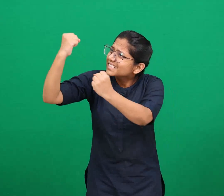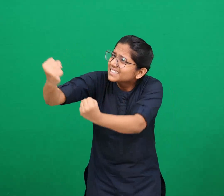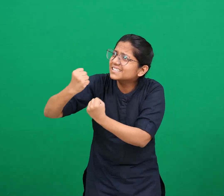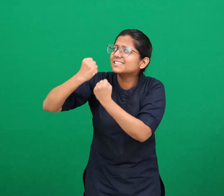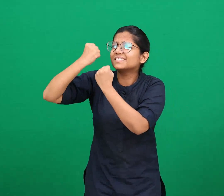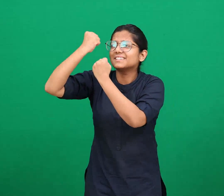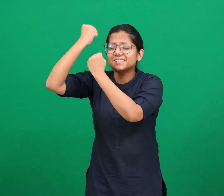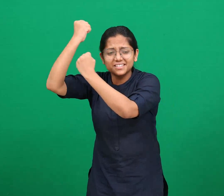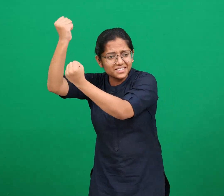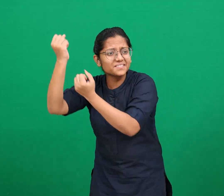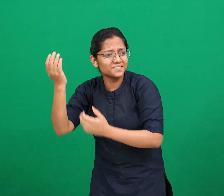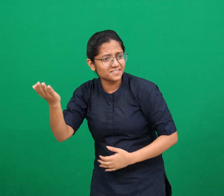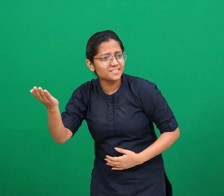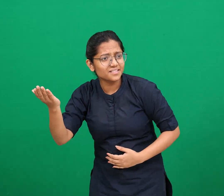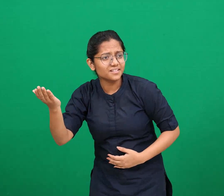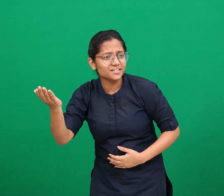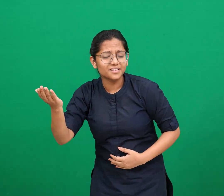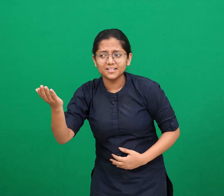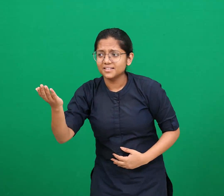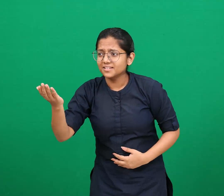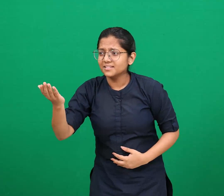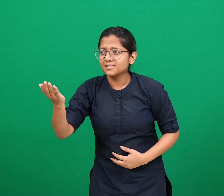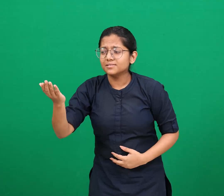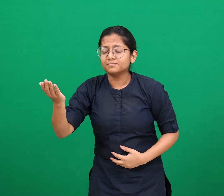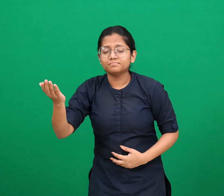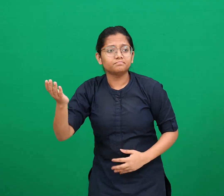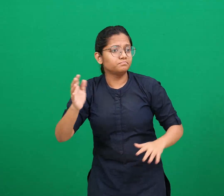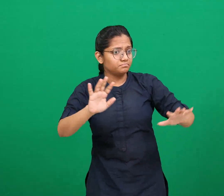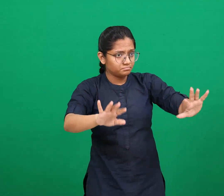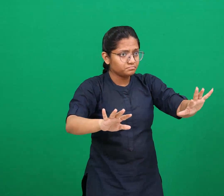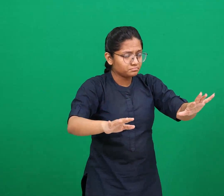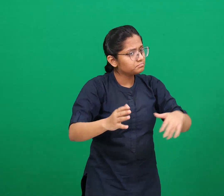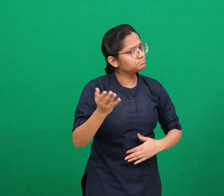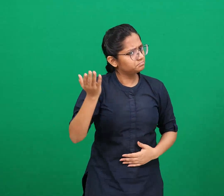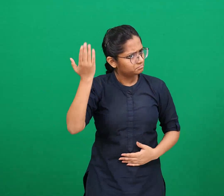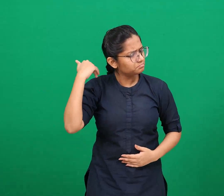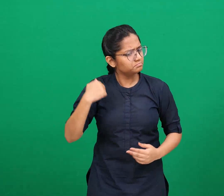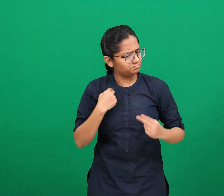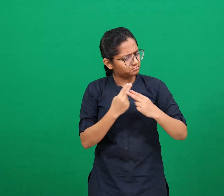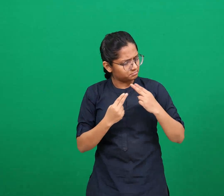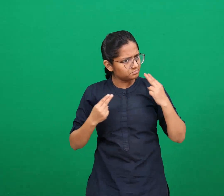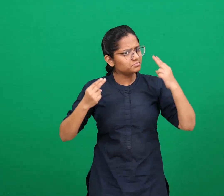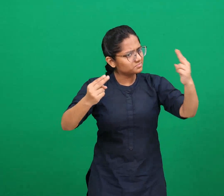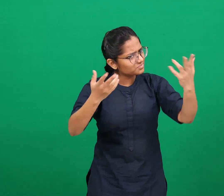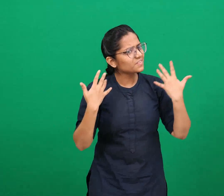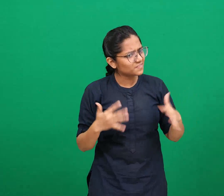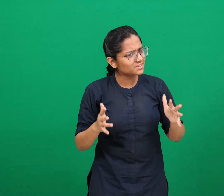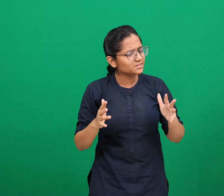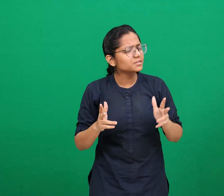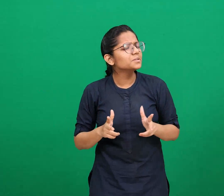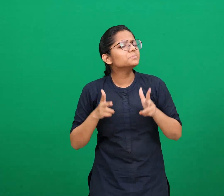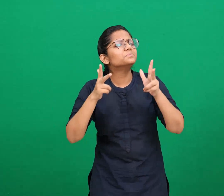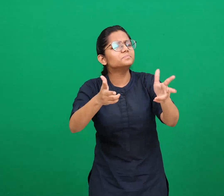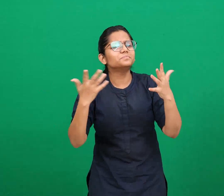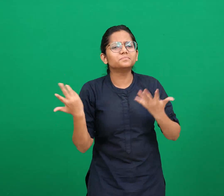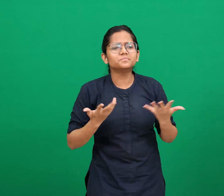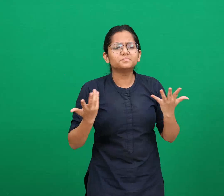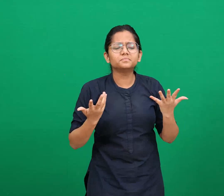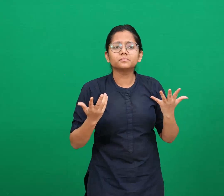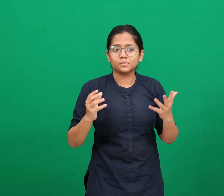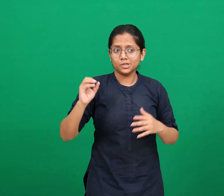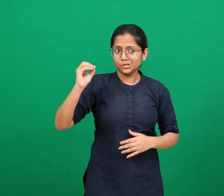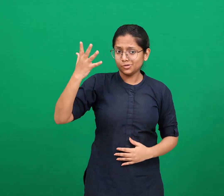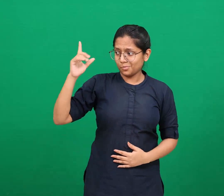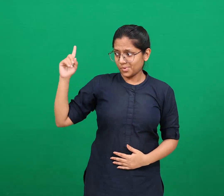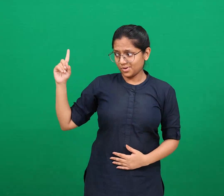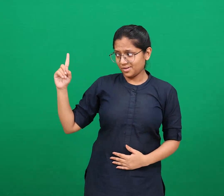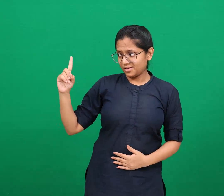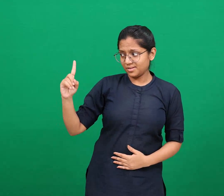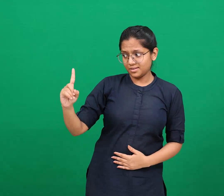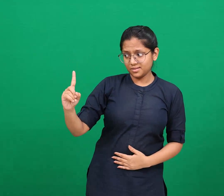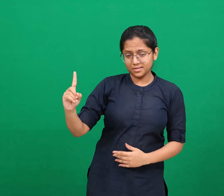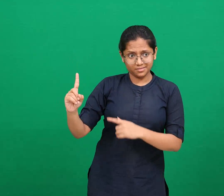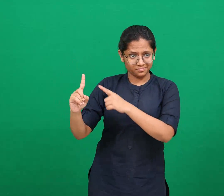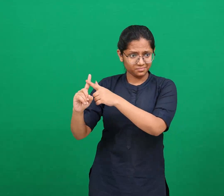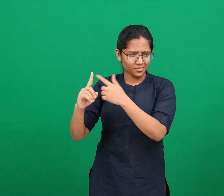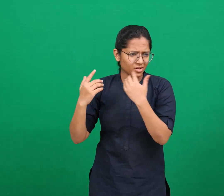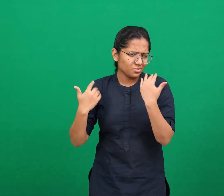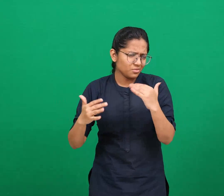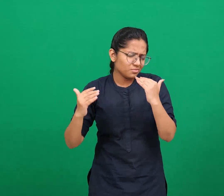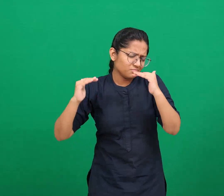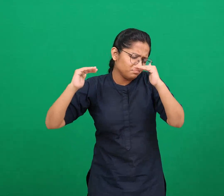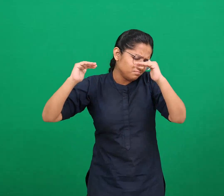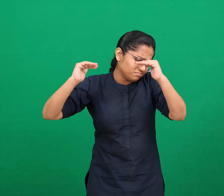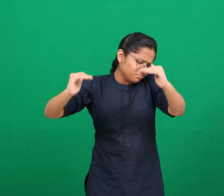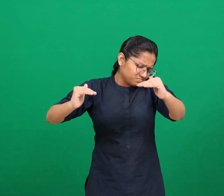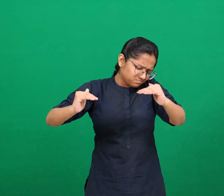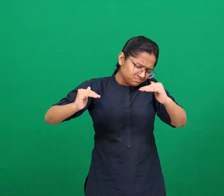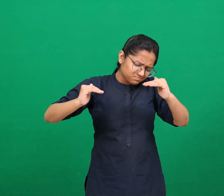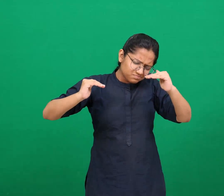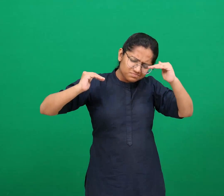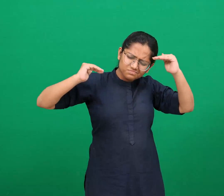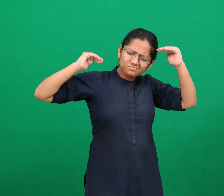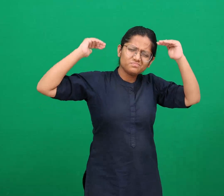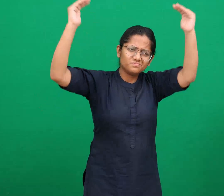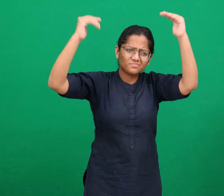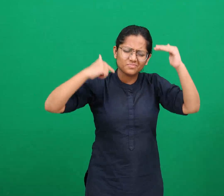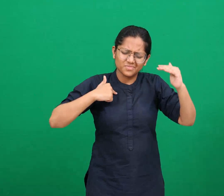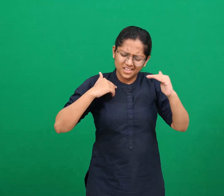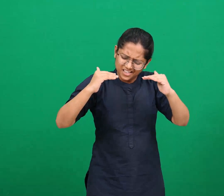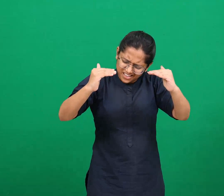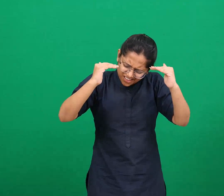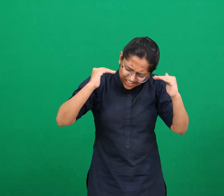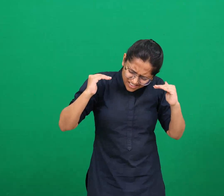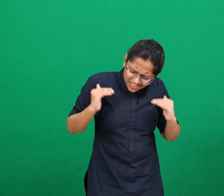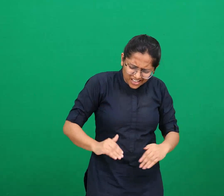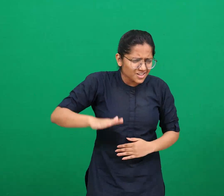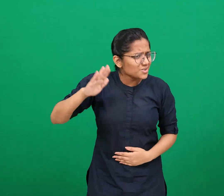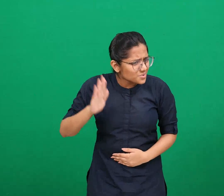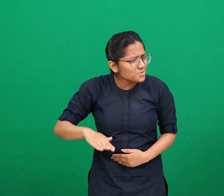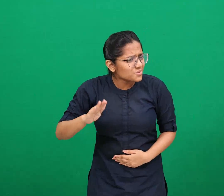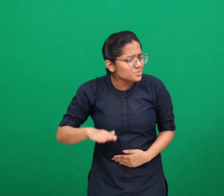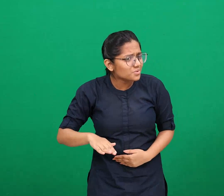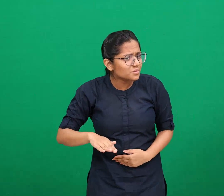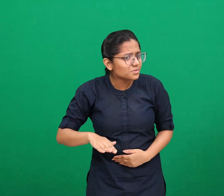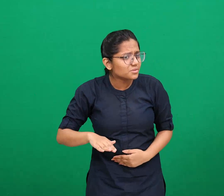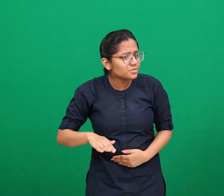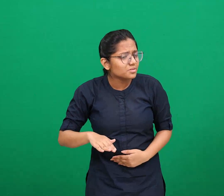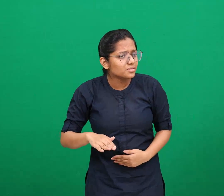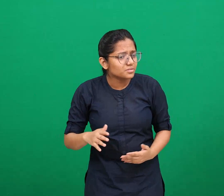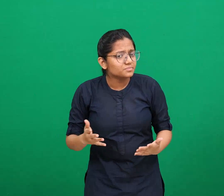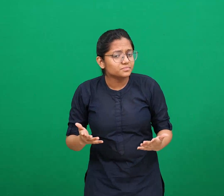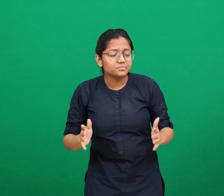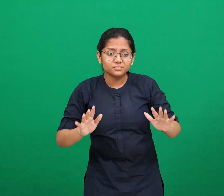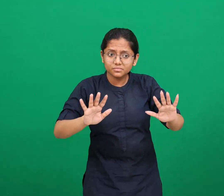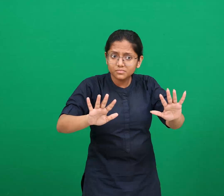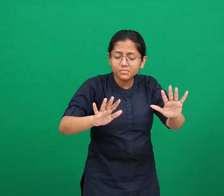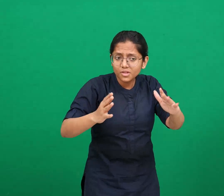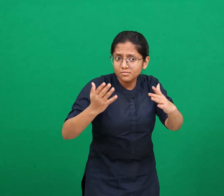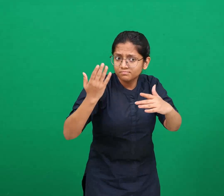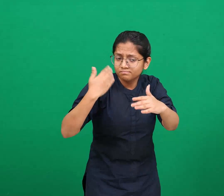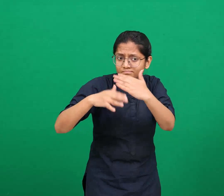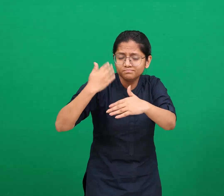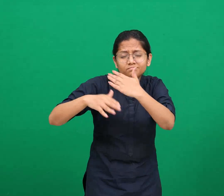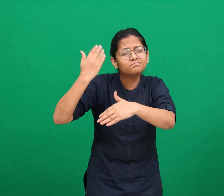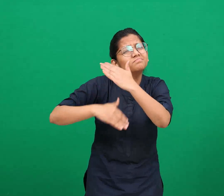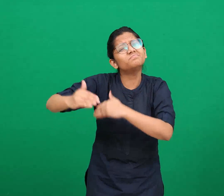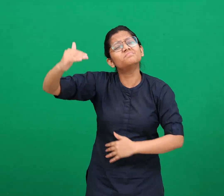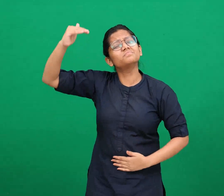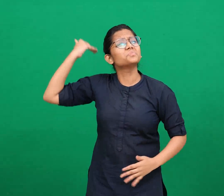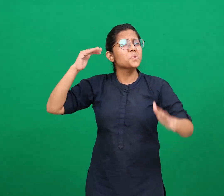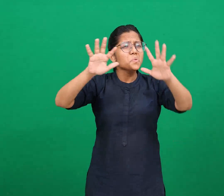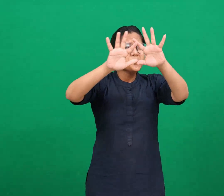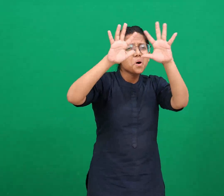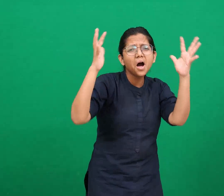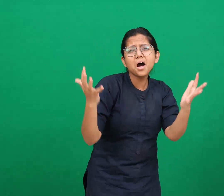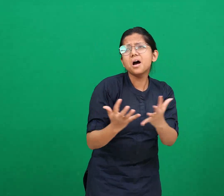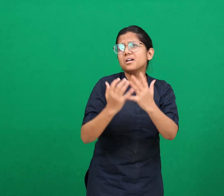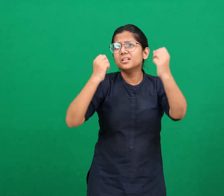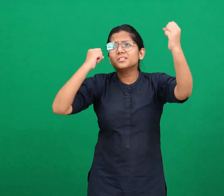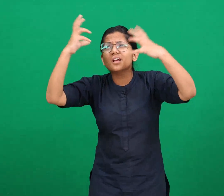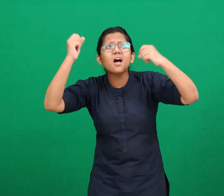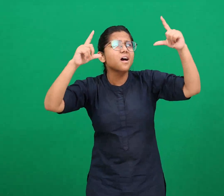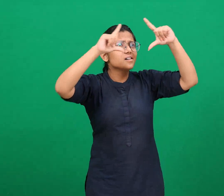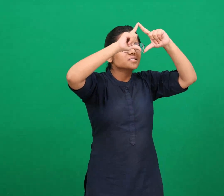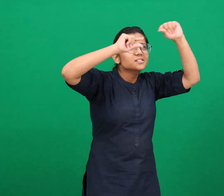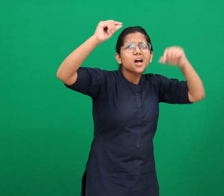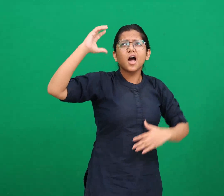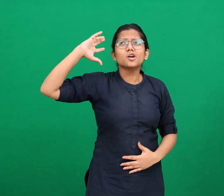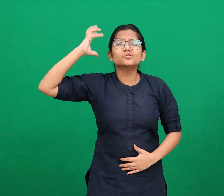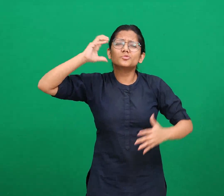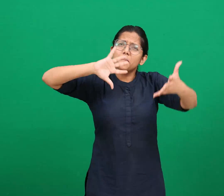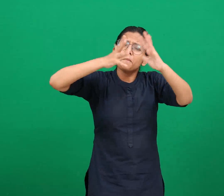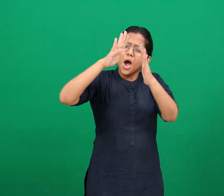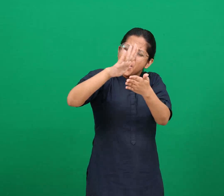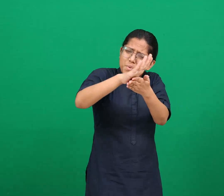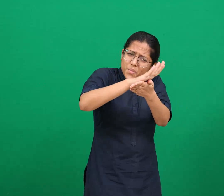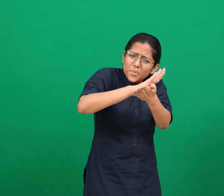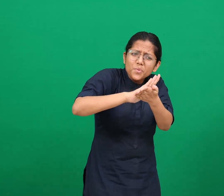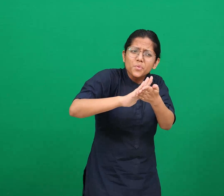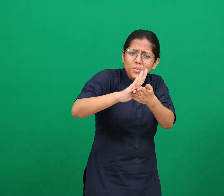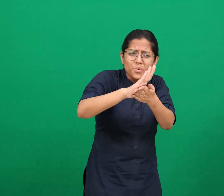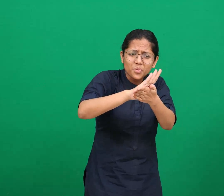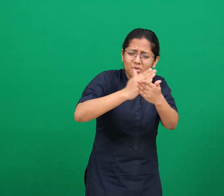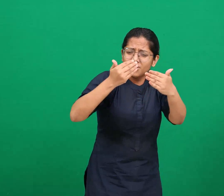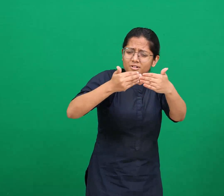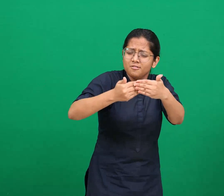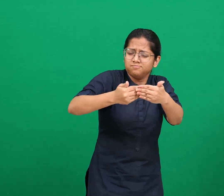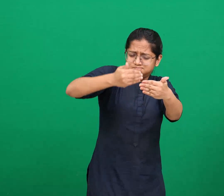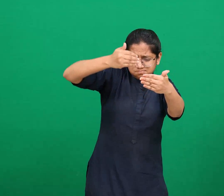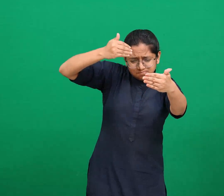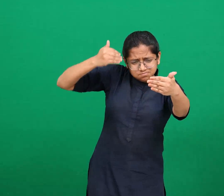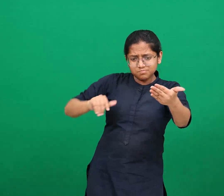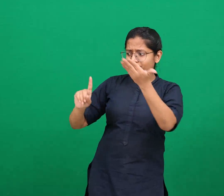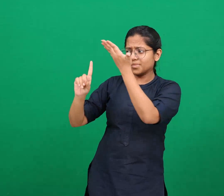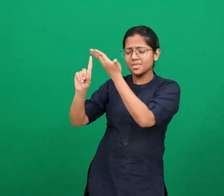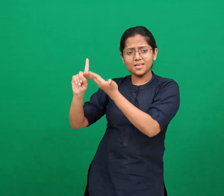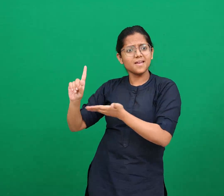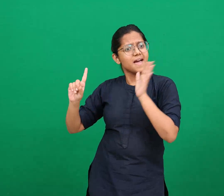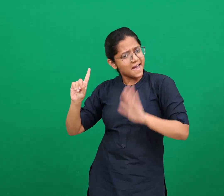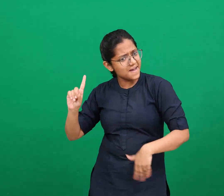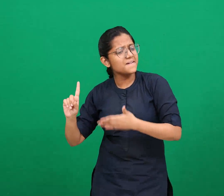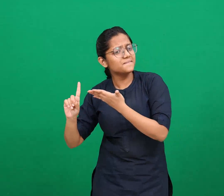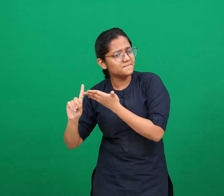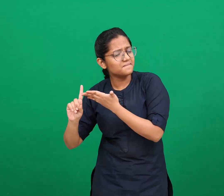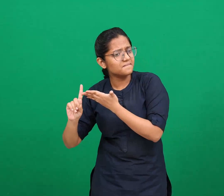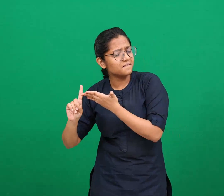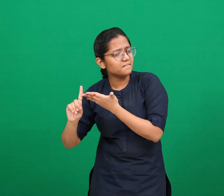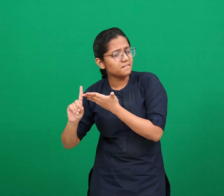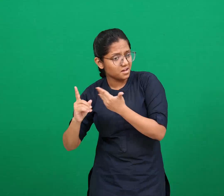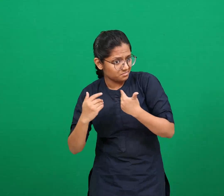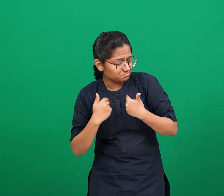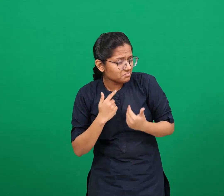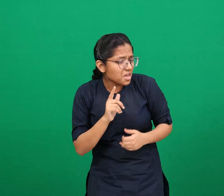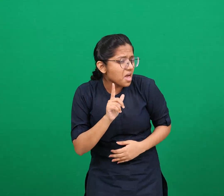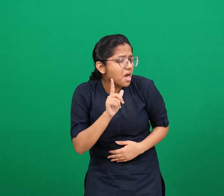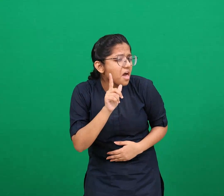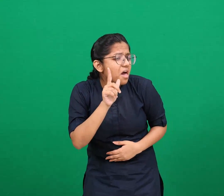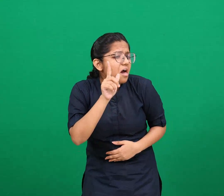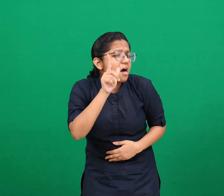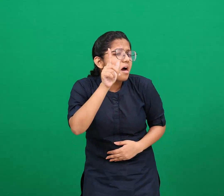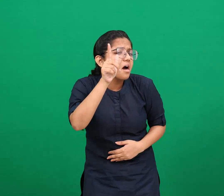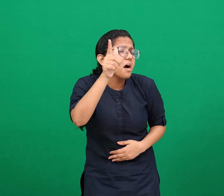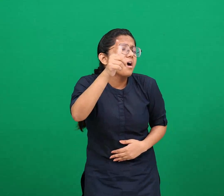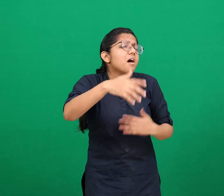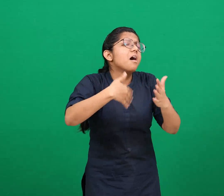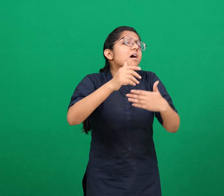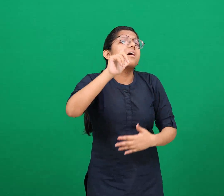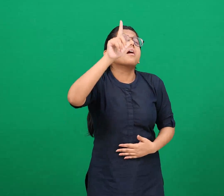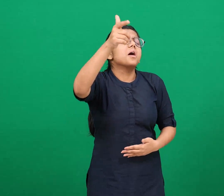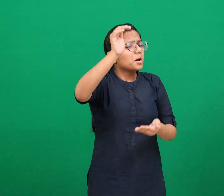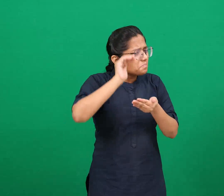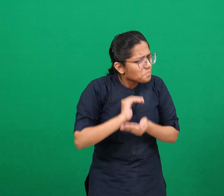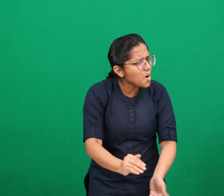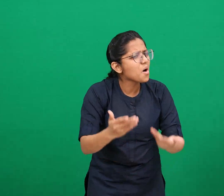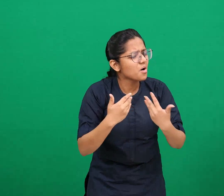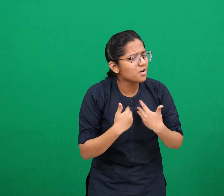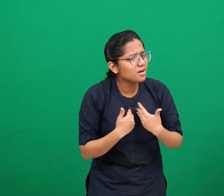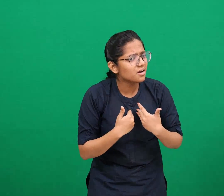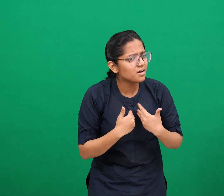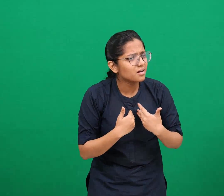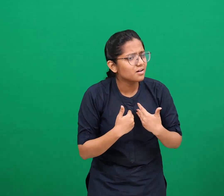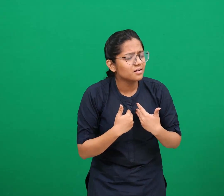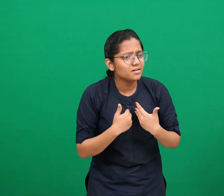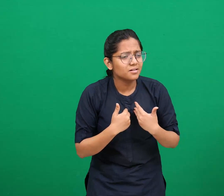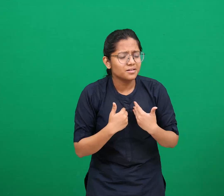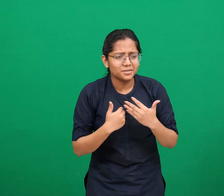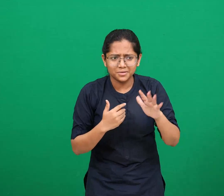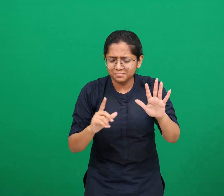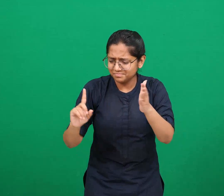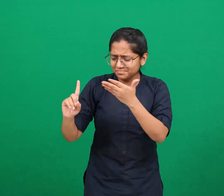This is He of whom I said, ' A man who comes after me has surpassed me because He was before me.'